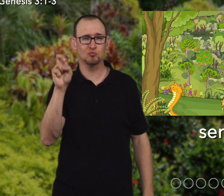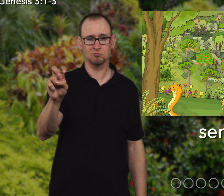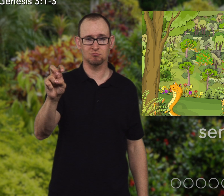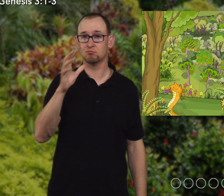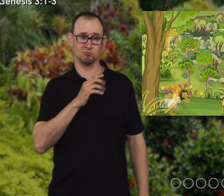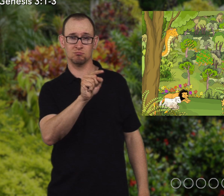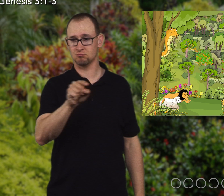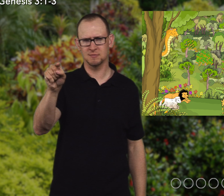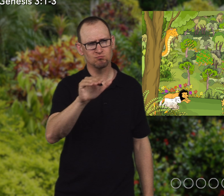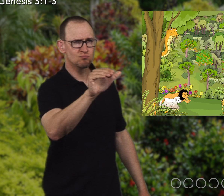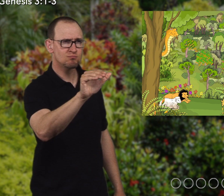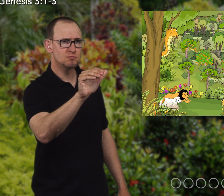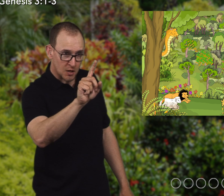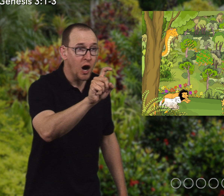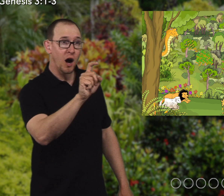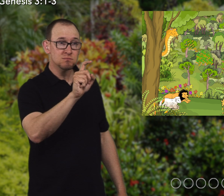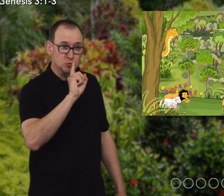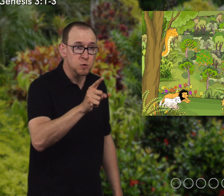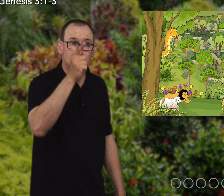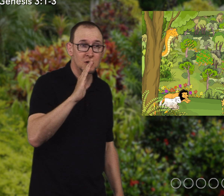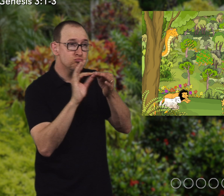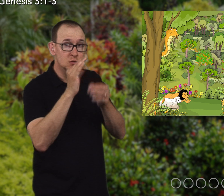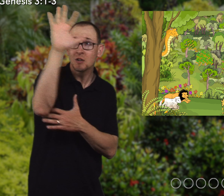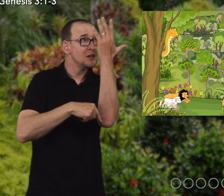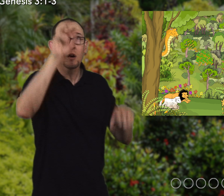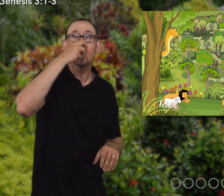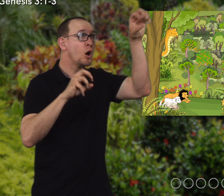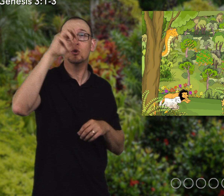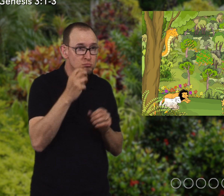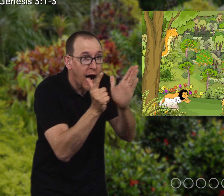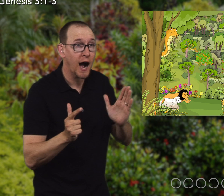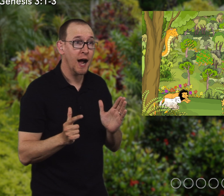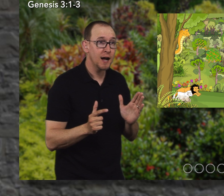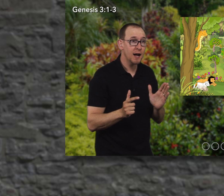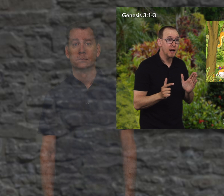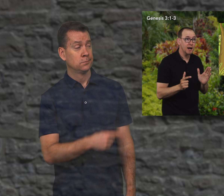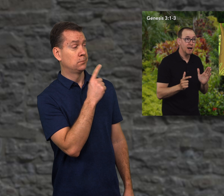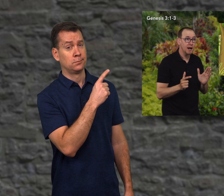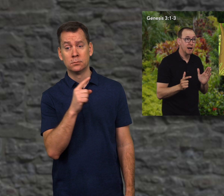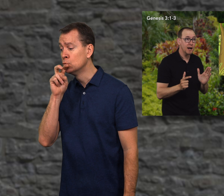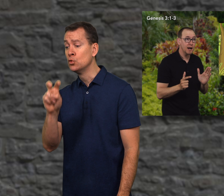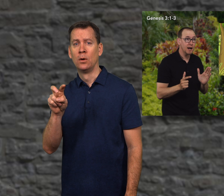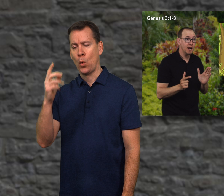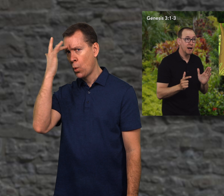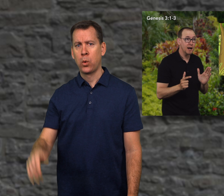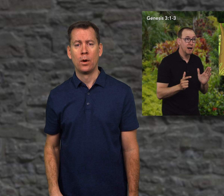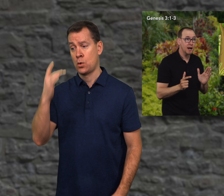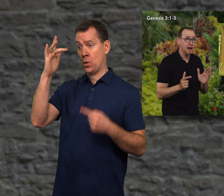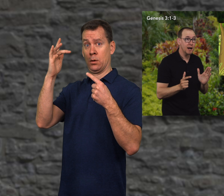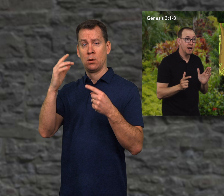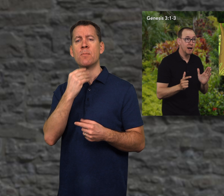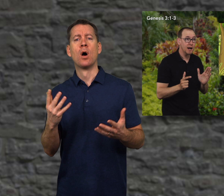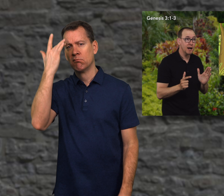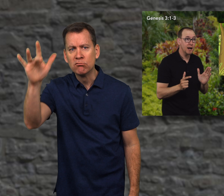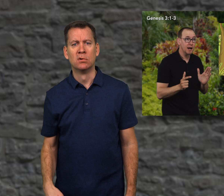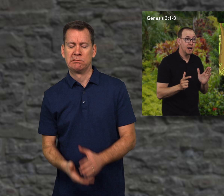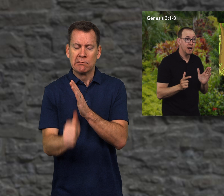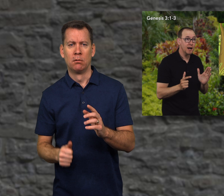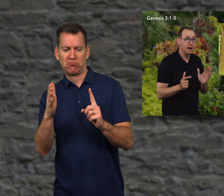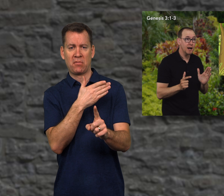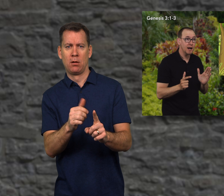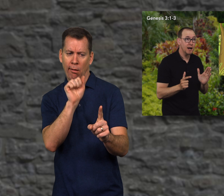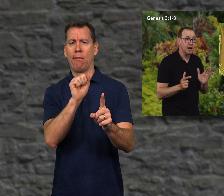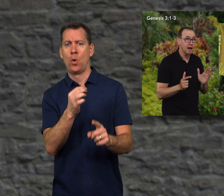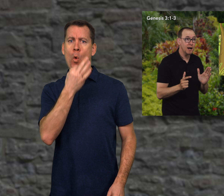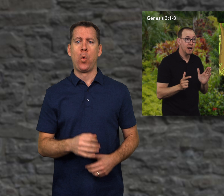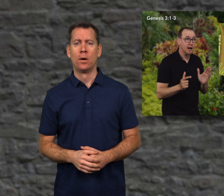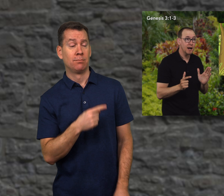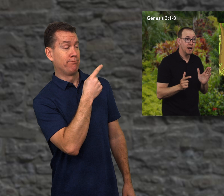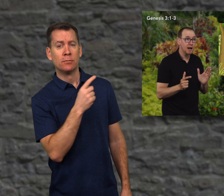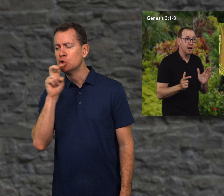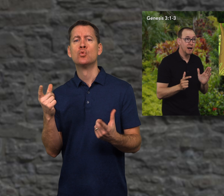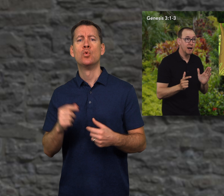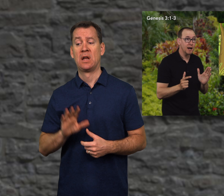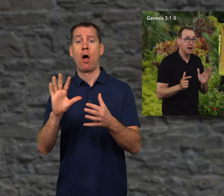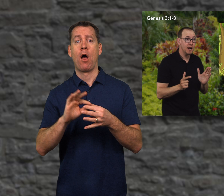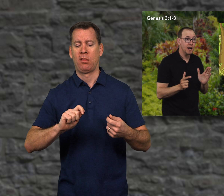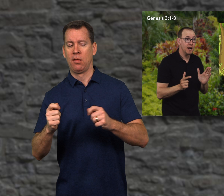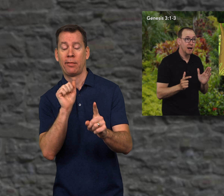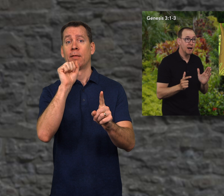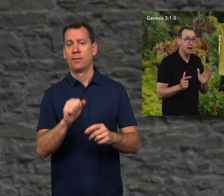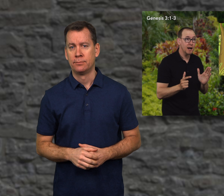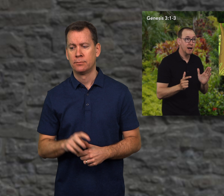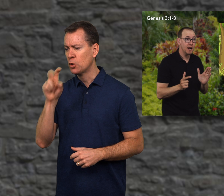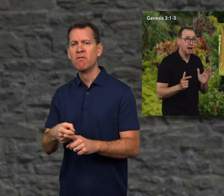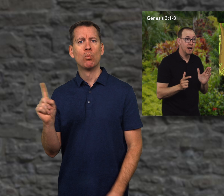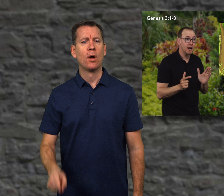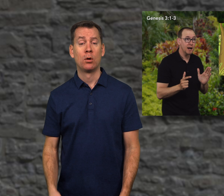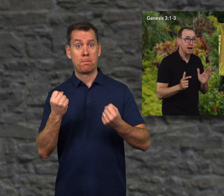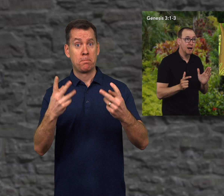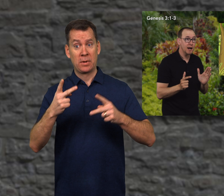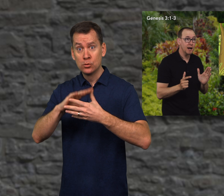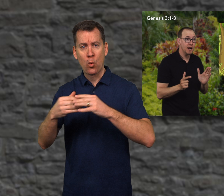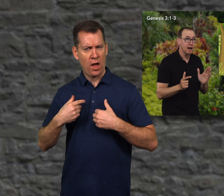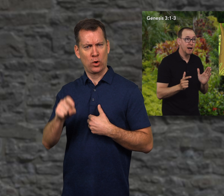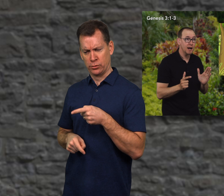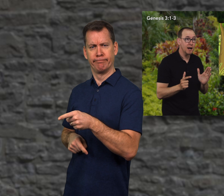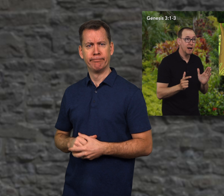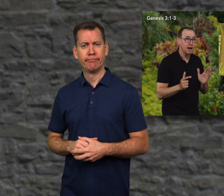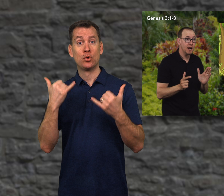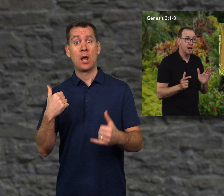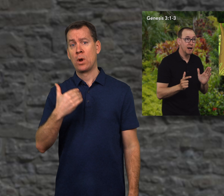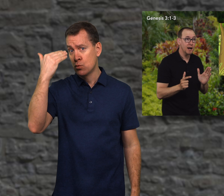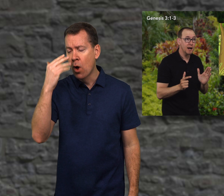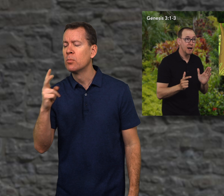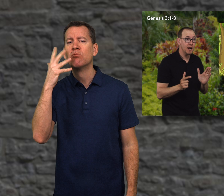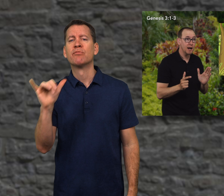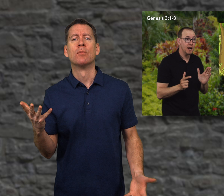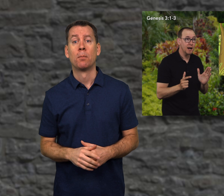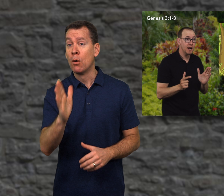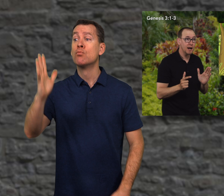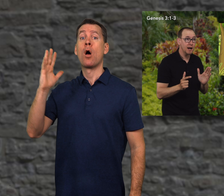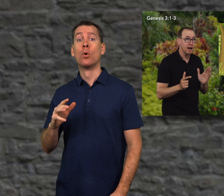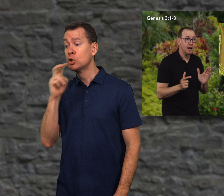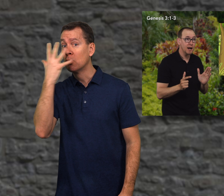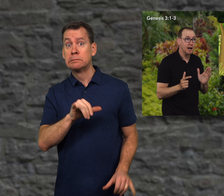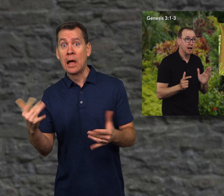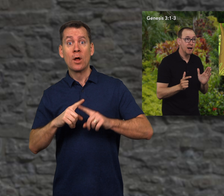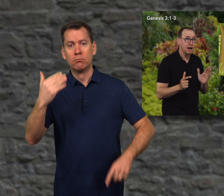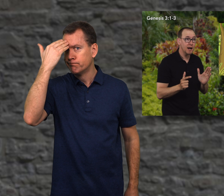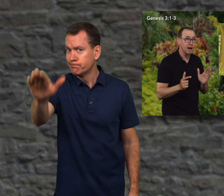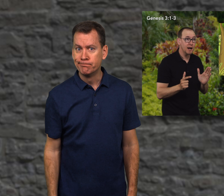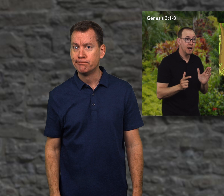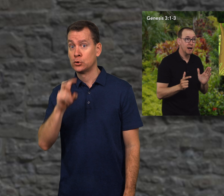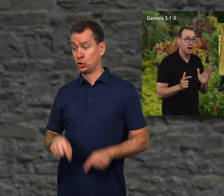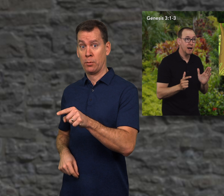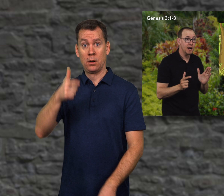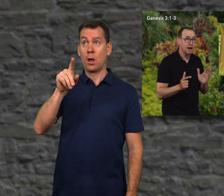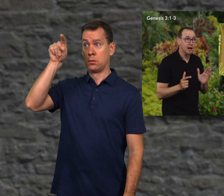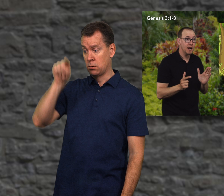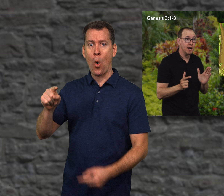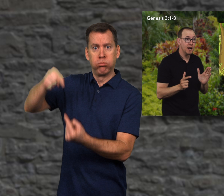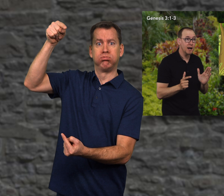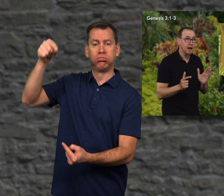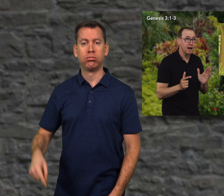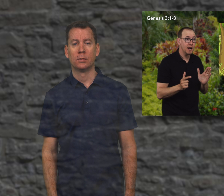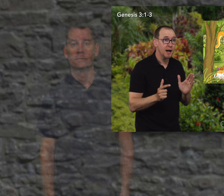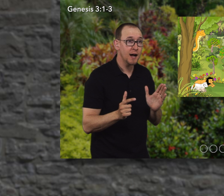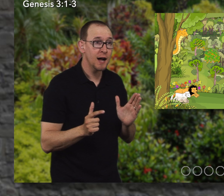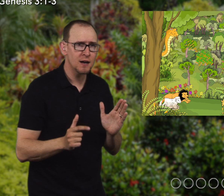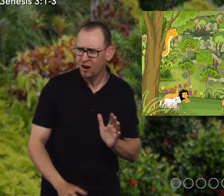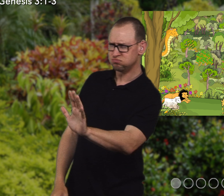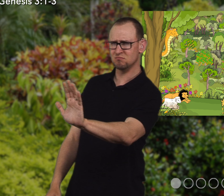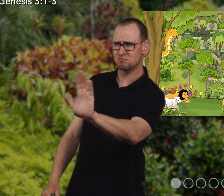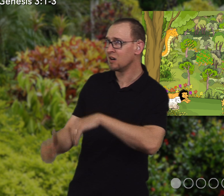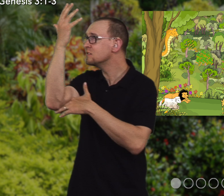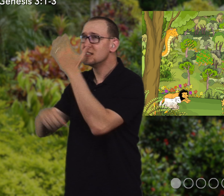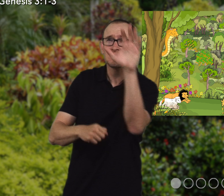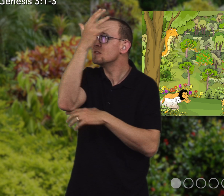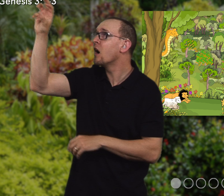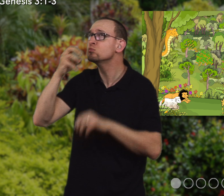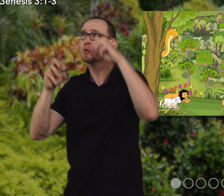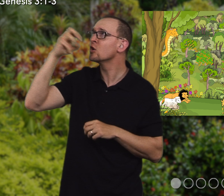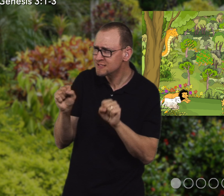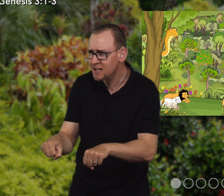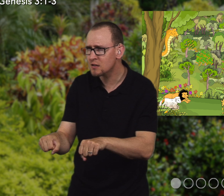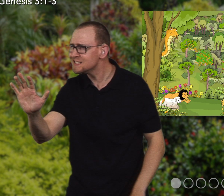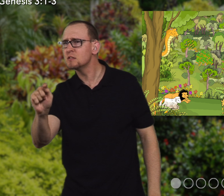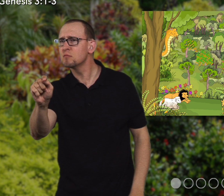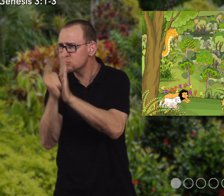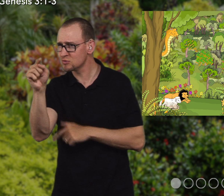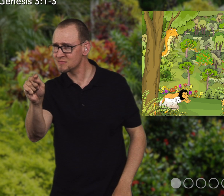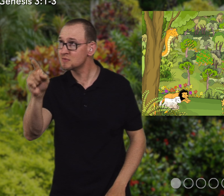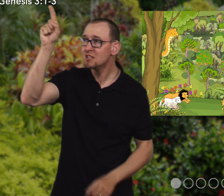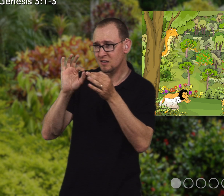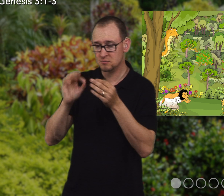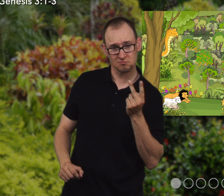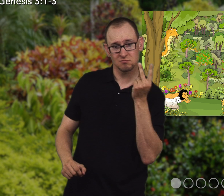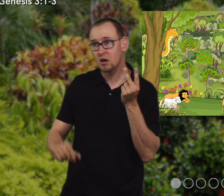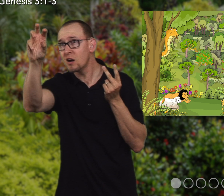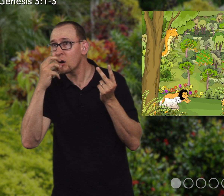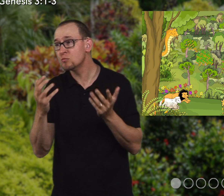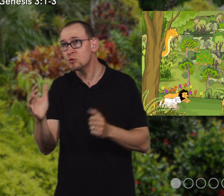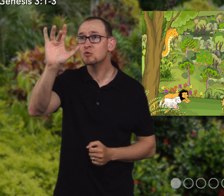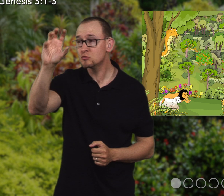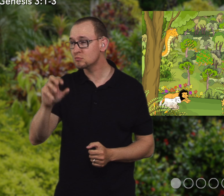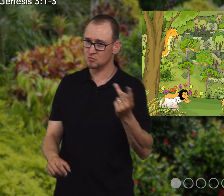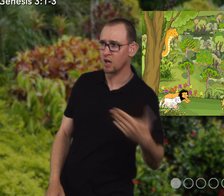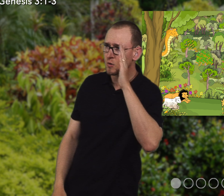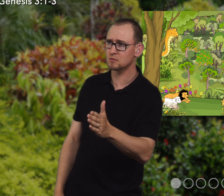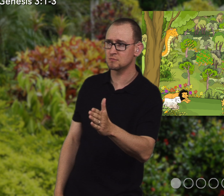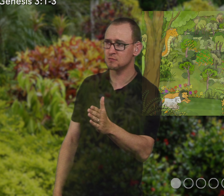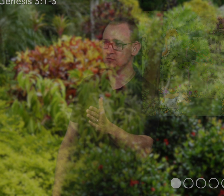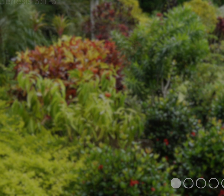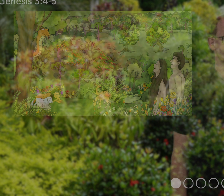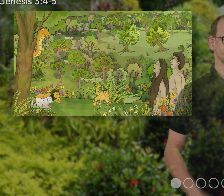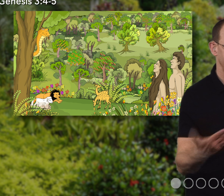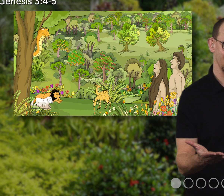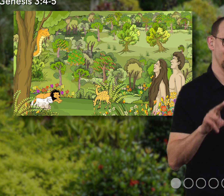And he said to the woman, “Did God really say, ‘You must not eat from any tree in the garden?’” The woman answered the serpent, “We may eat the fruit of the trees of the garden, but about the fruit of the tree in the middle of the garden, God has said, ‘You must not eat of it or touch it, or you will die.’”